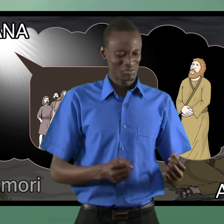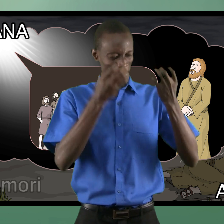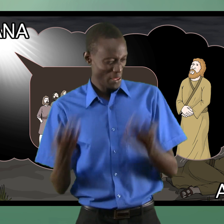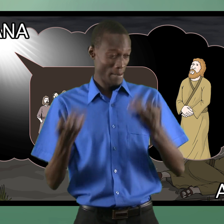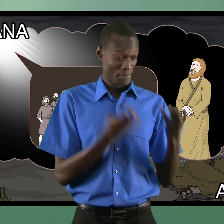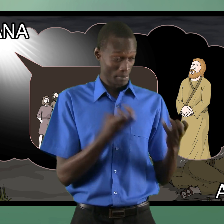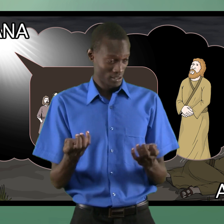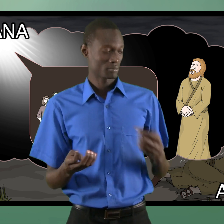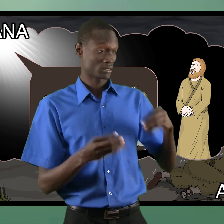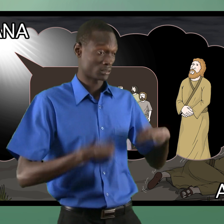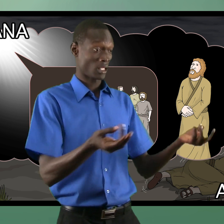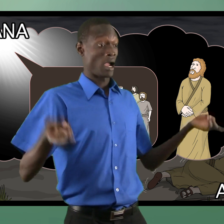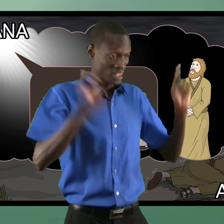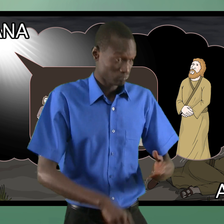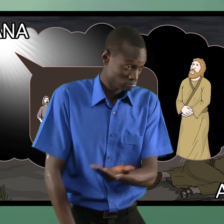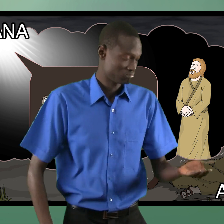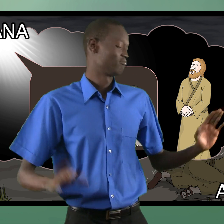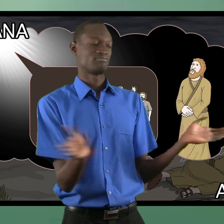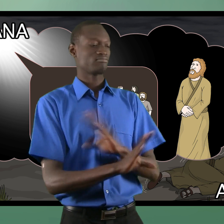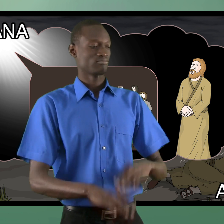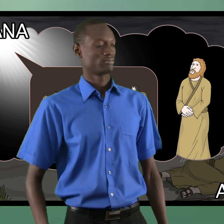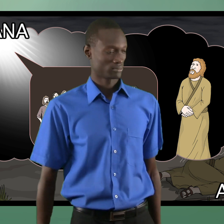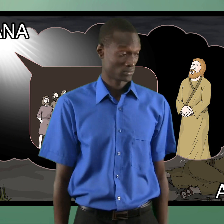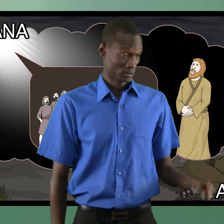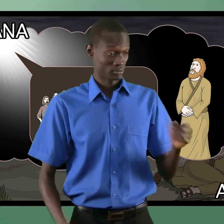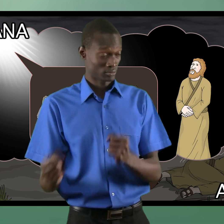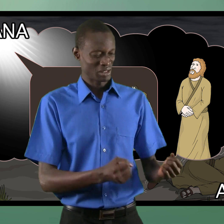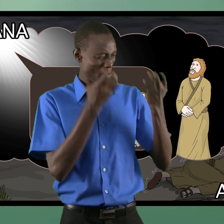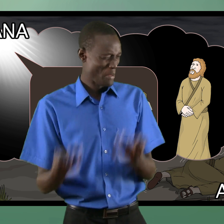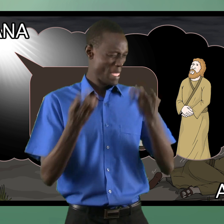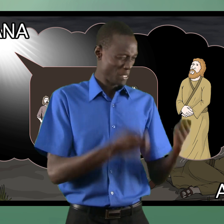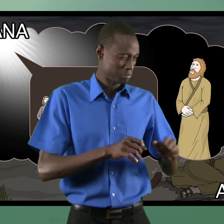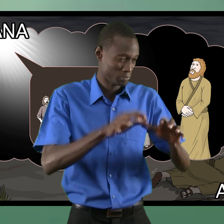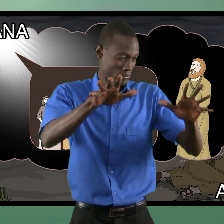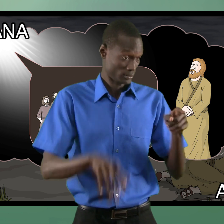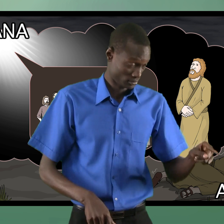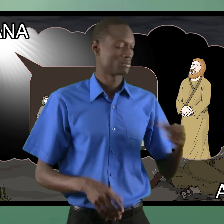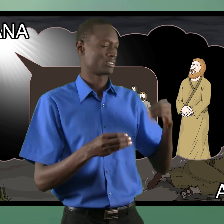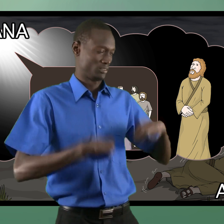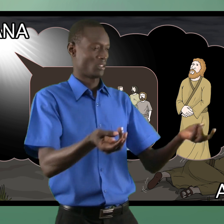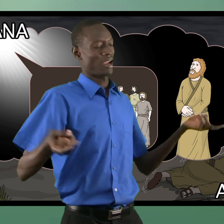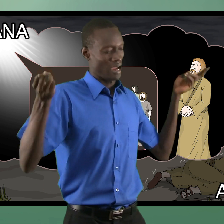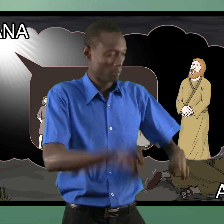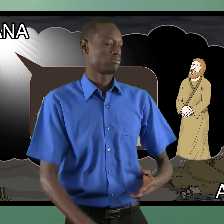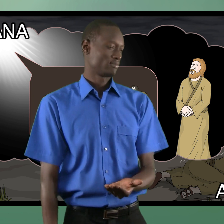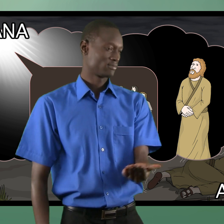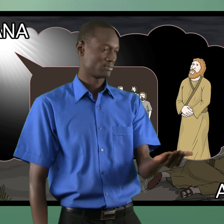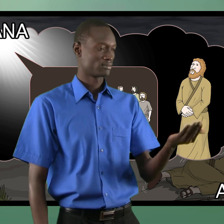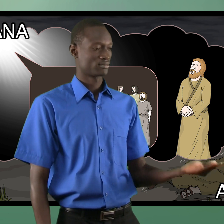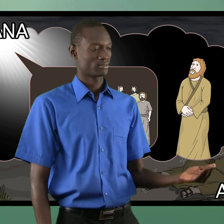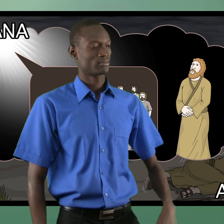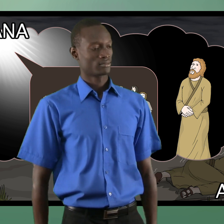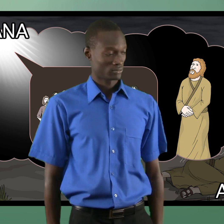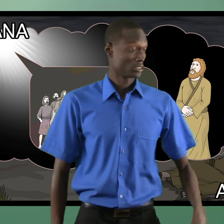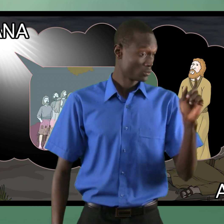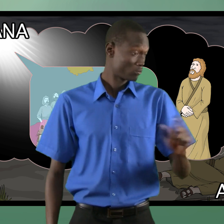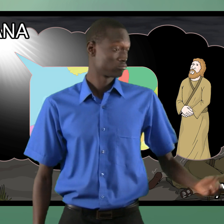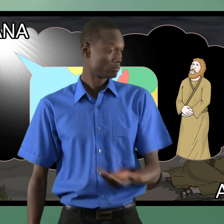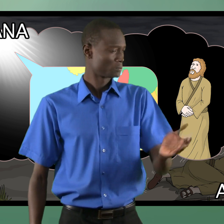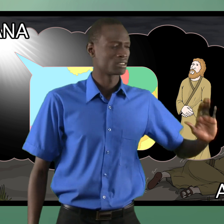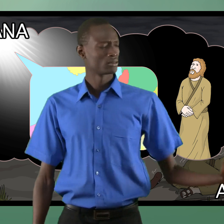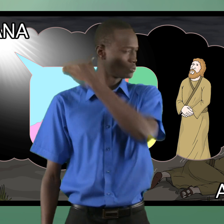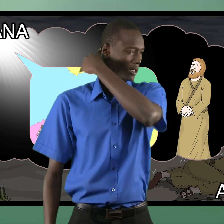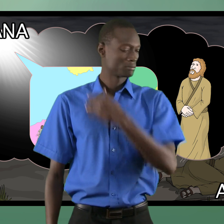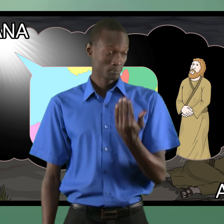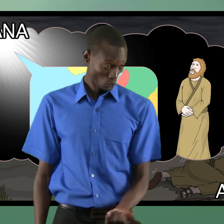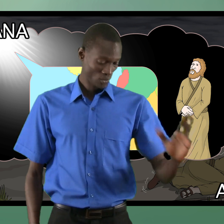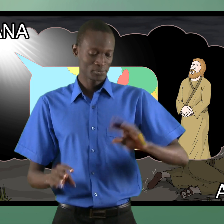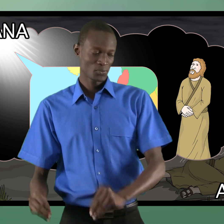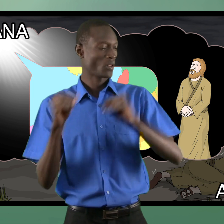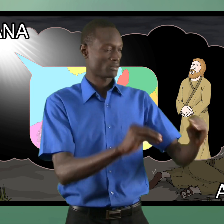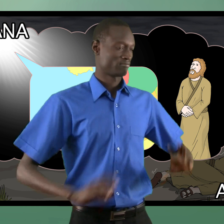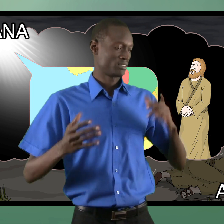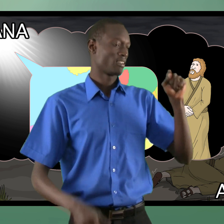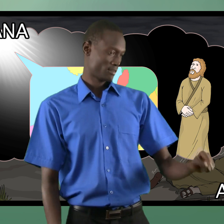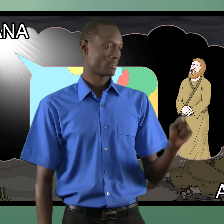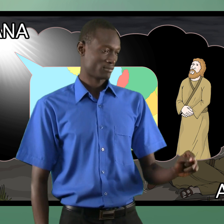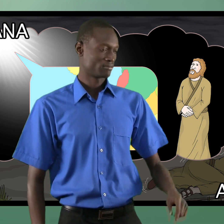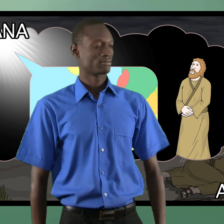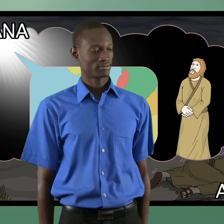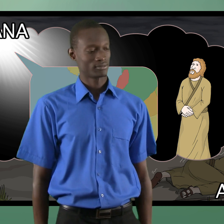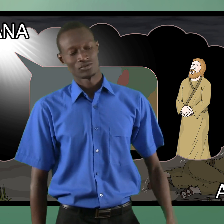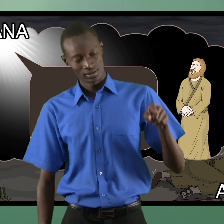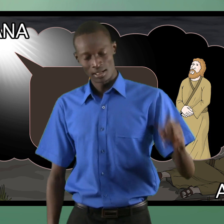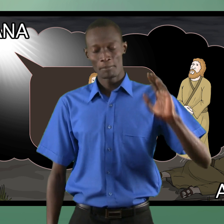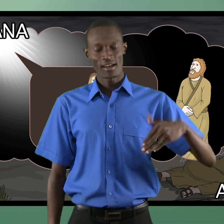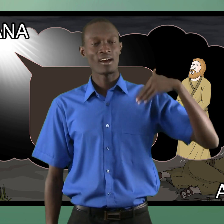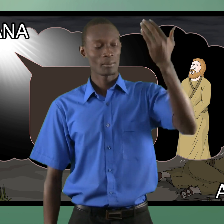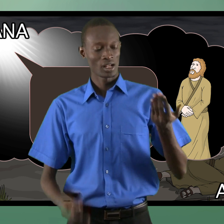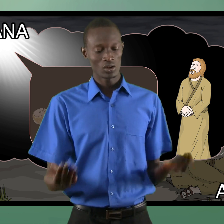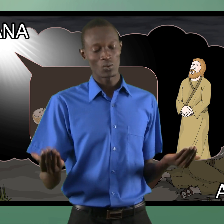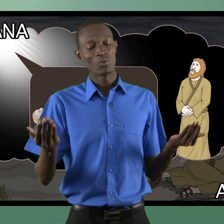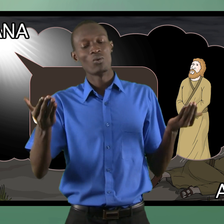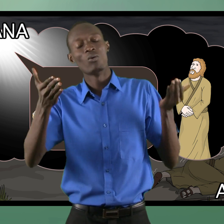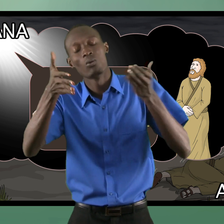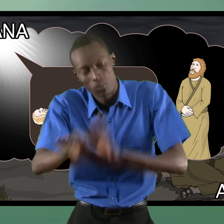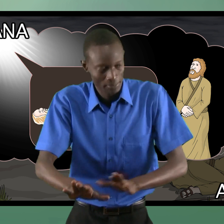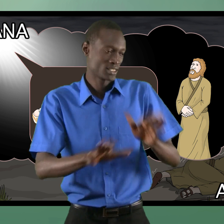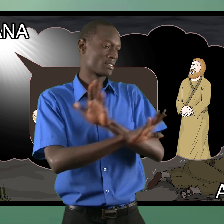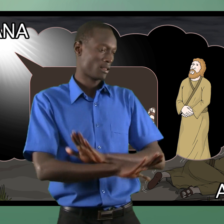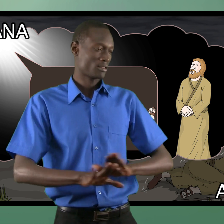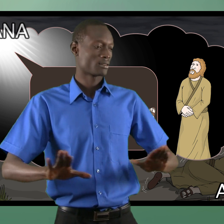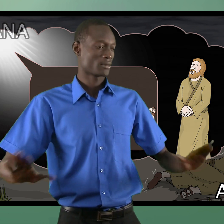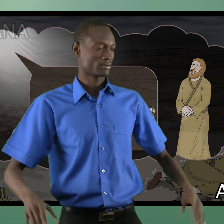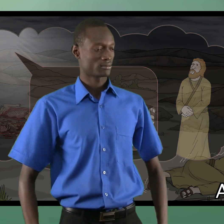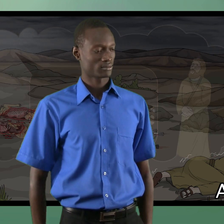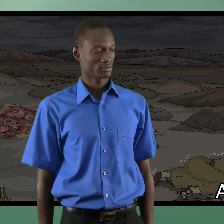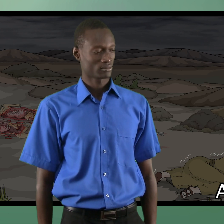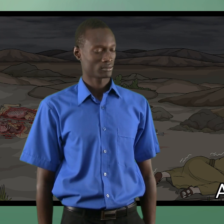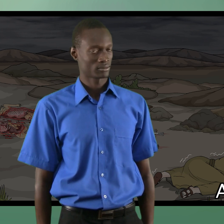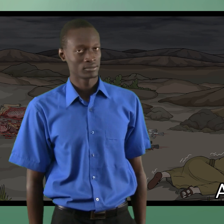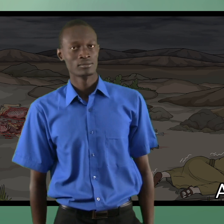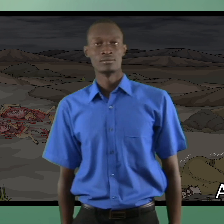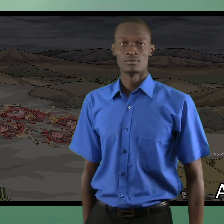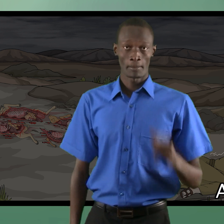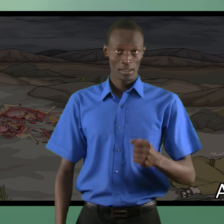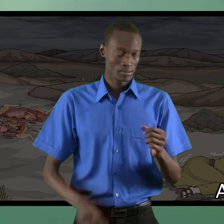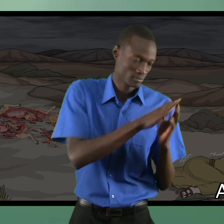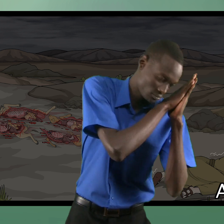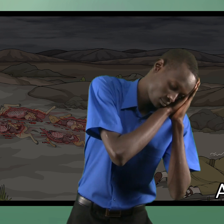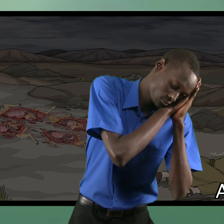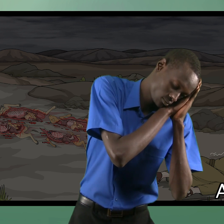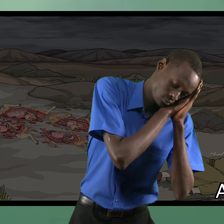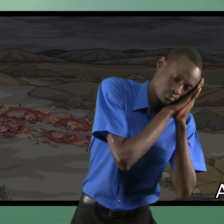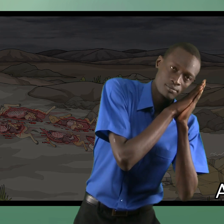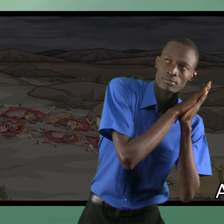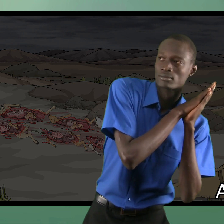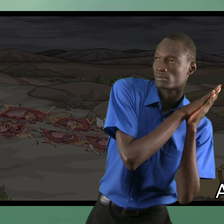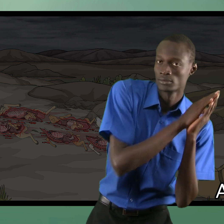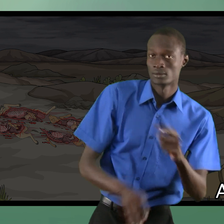In the fourth generation your descendants will return here, for the iniquity of the Amorites is not yet complete.”